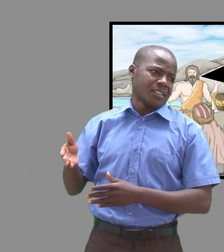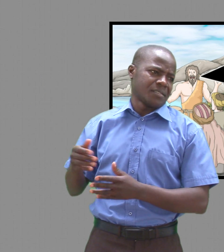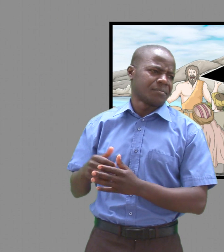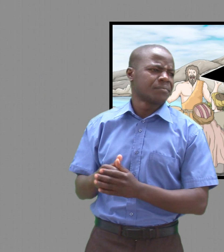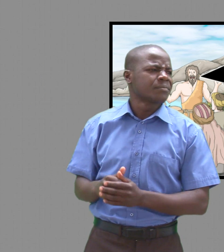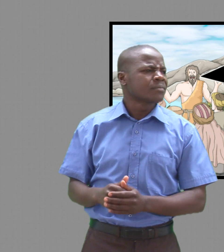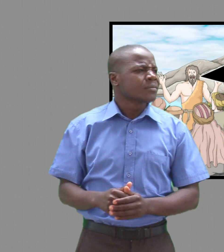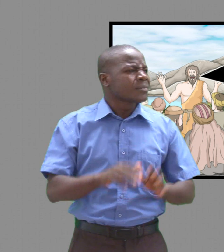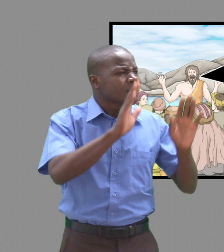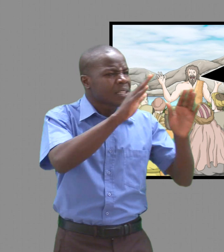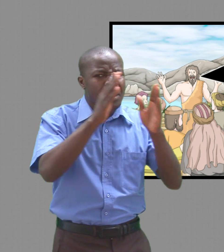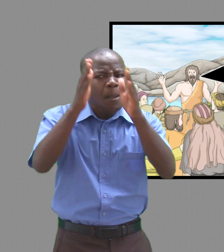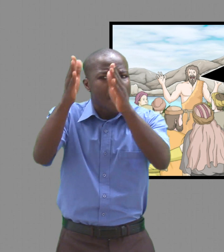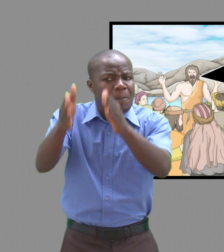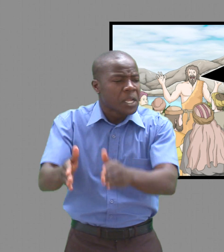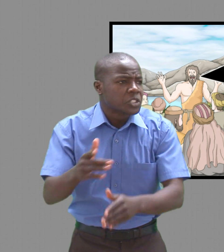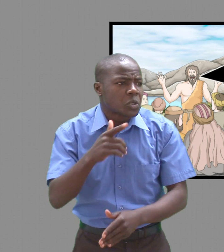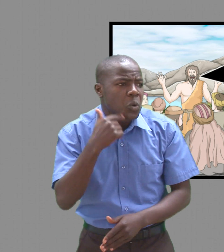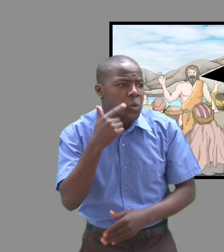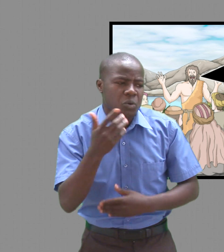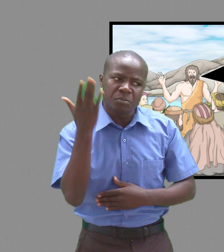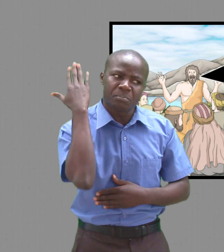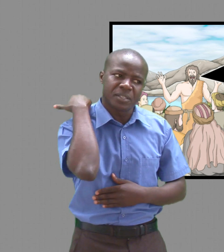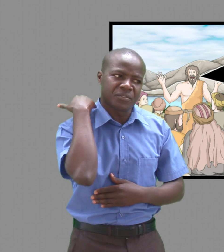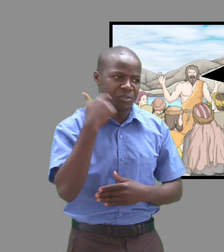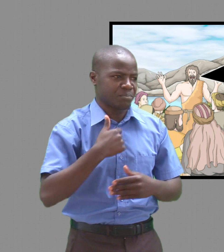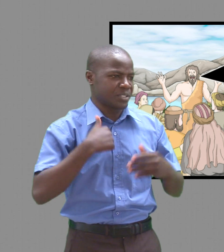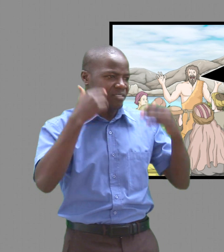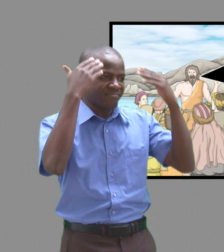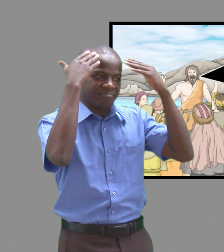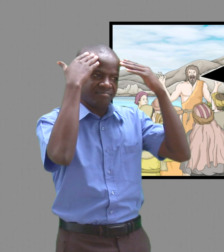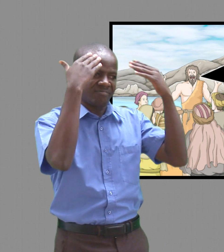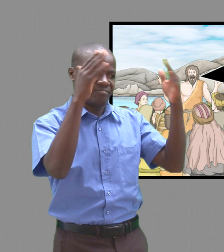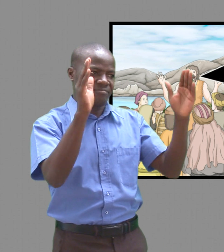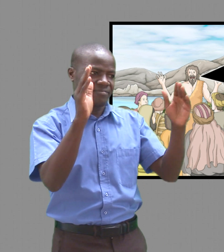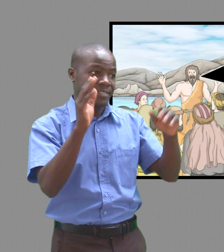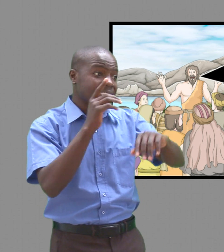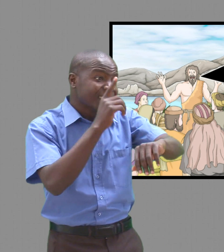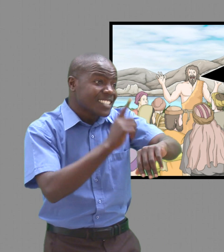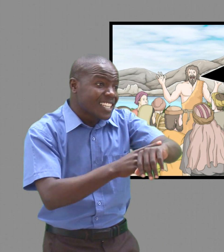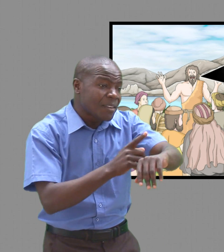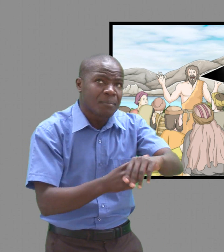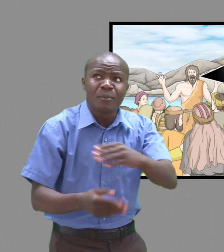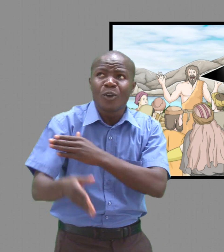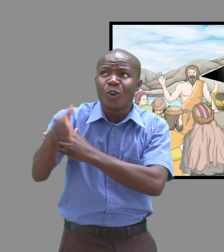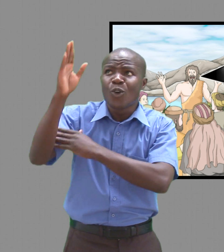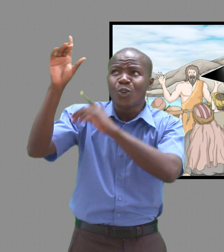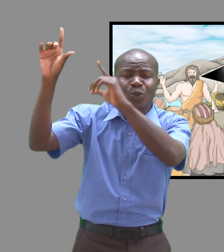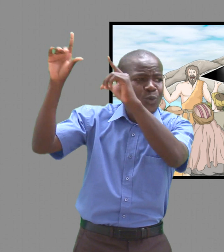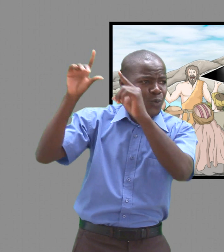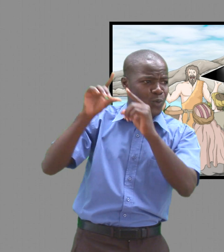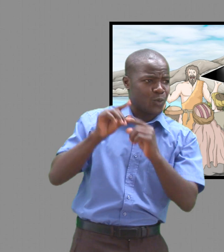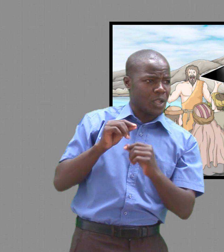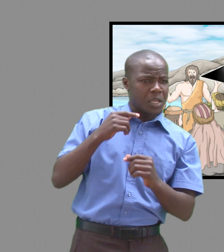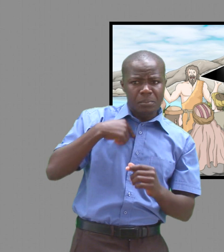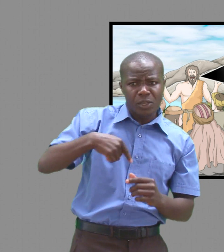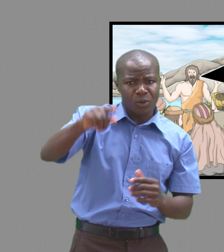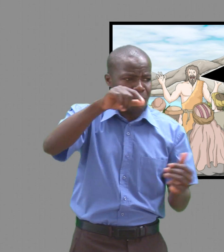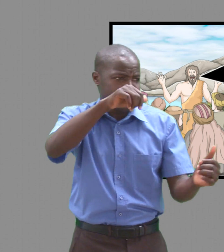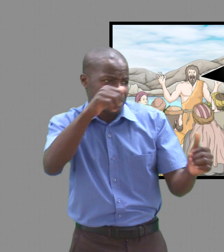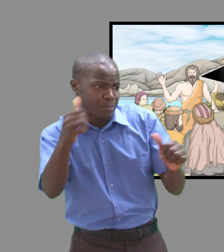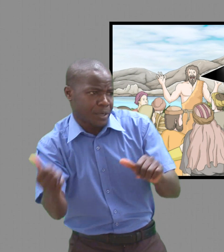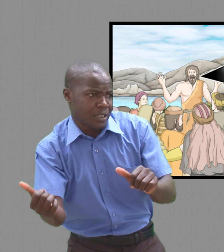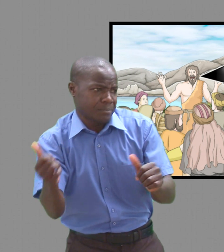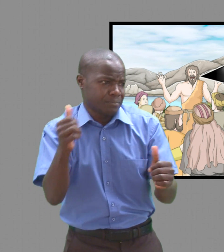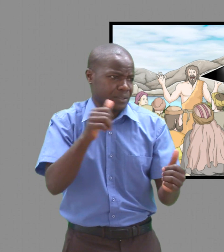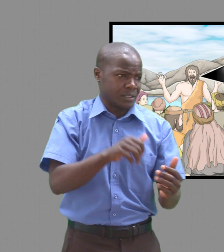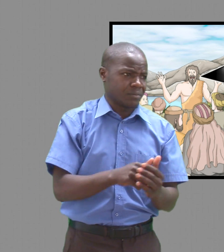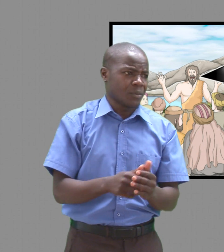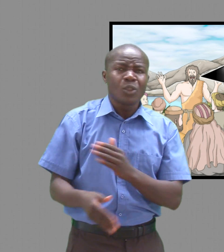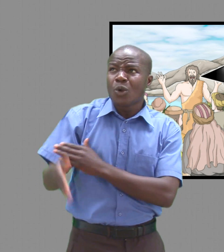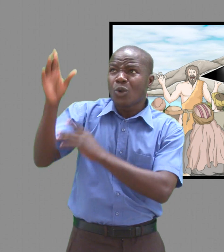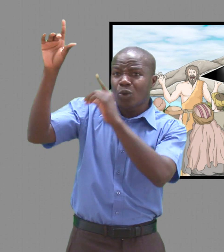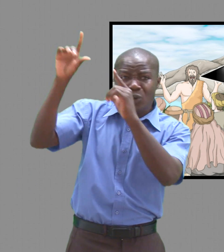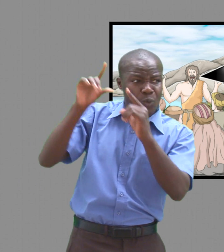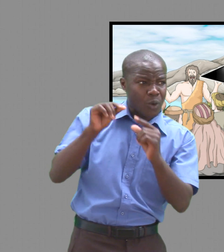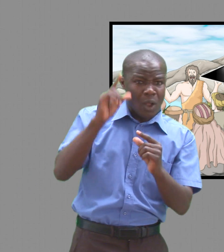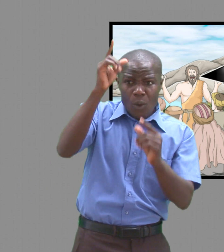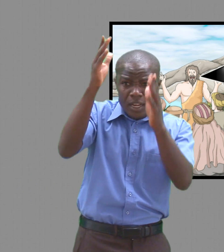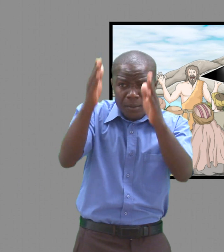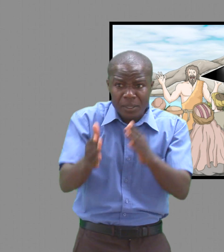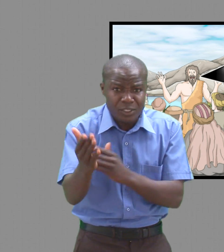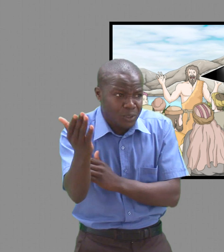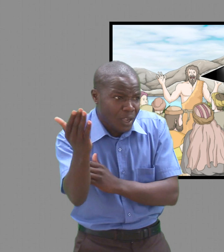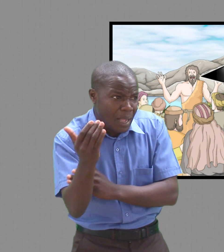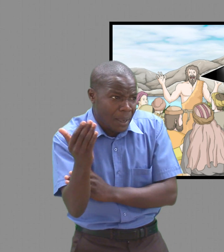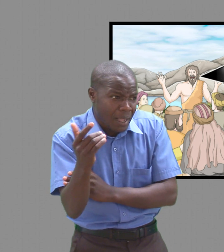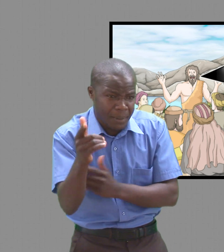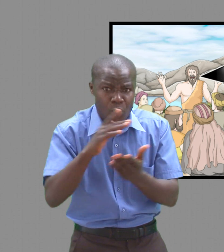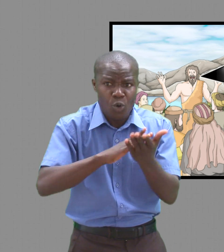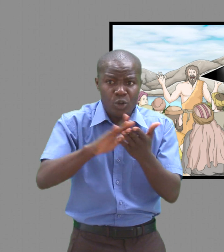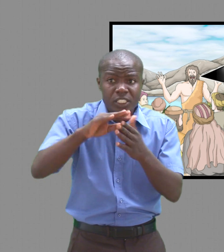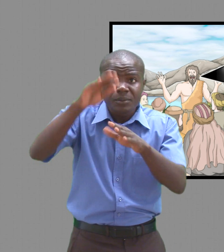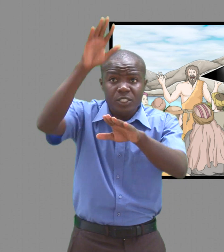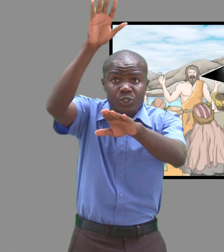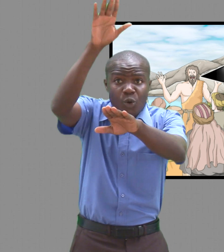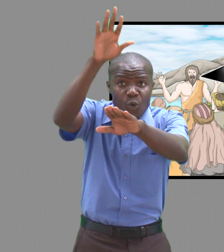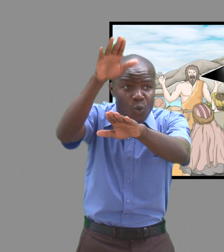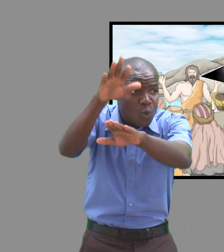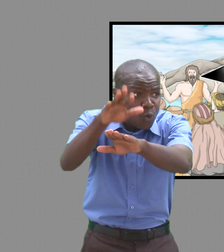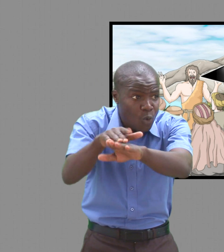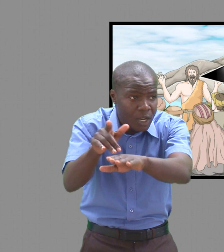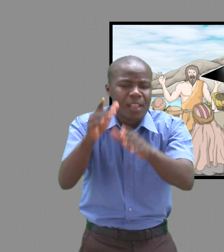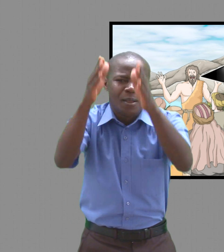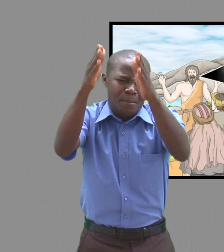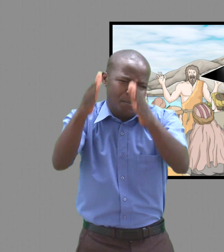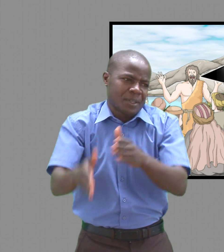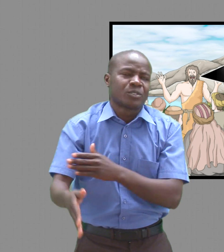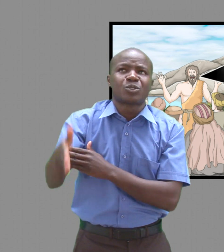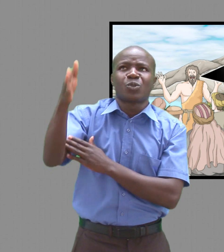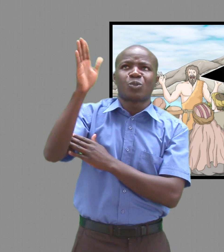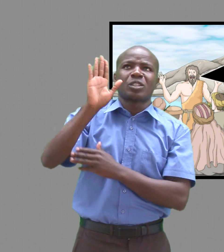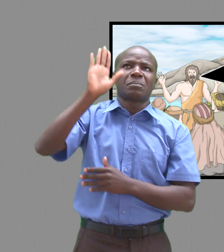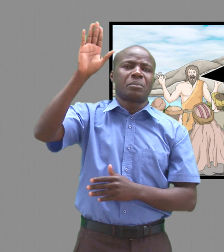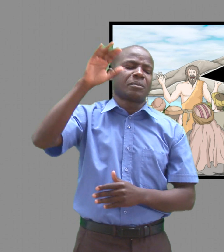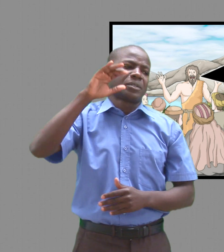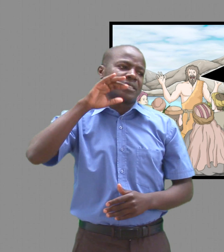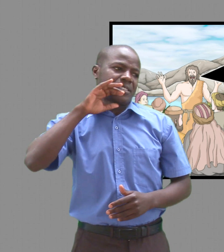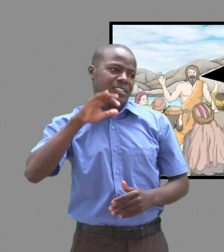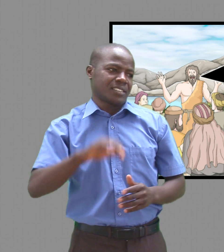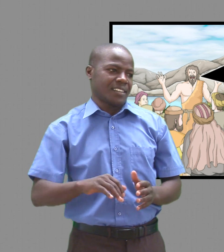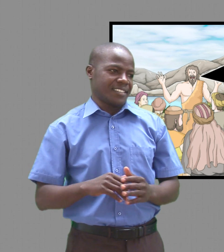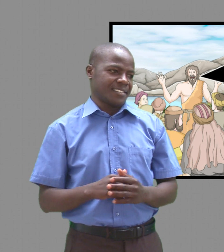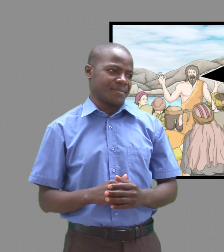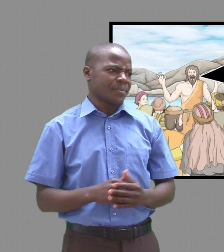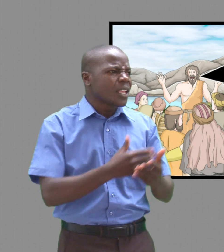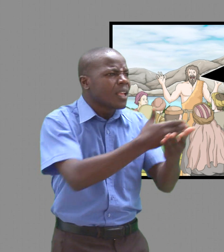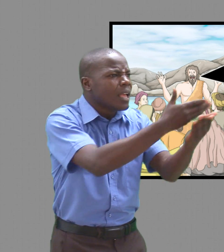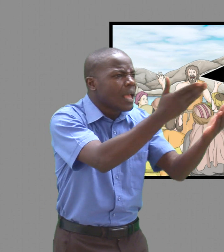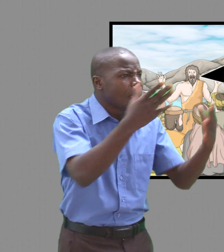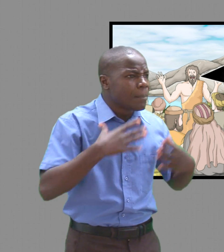I myself did not know Him, but the reason I came baptizing with water was that He might be revealed to Israel.”